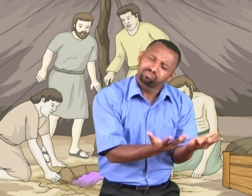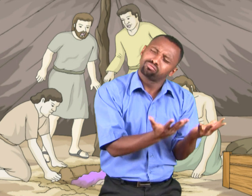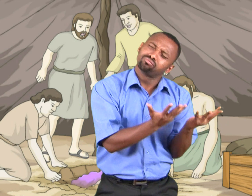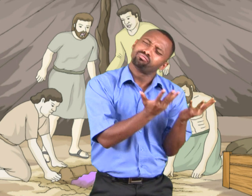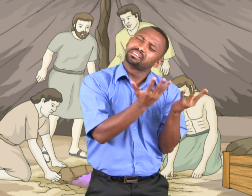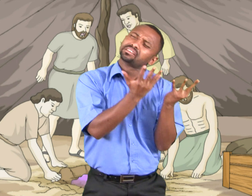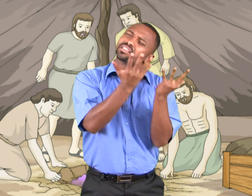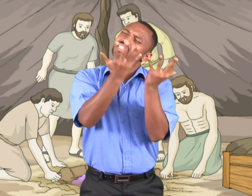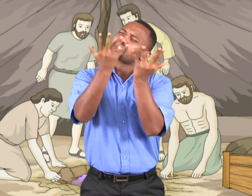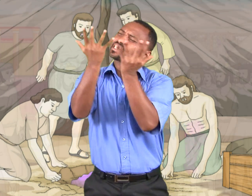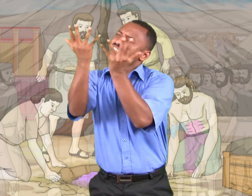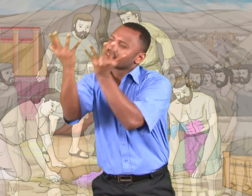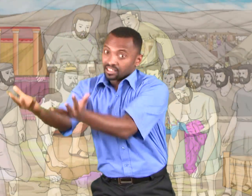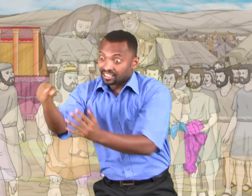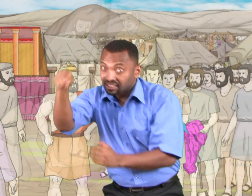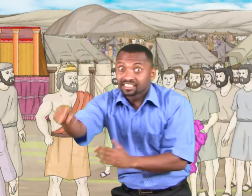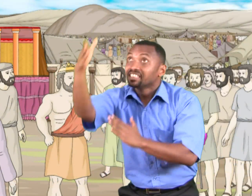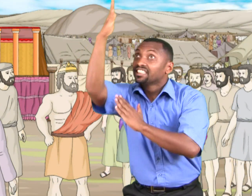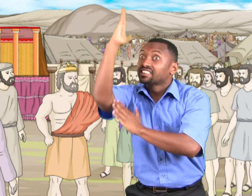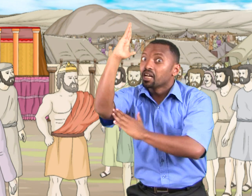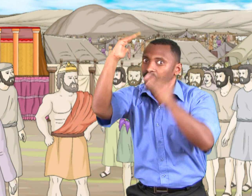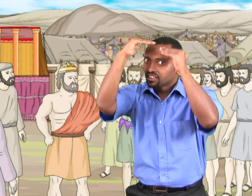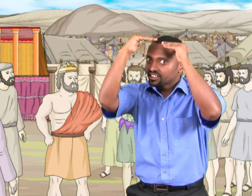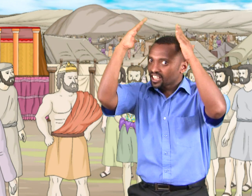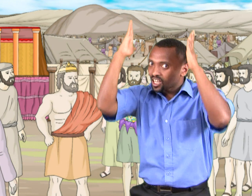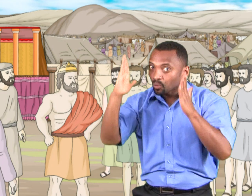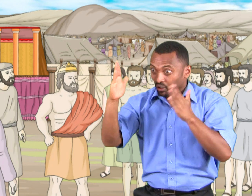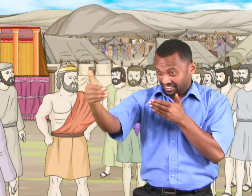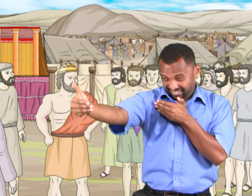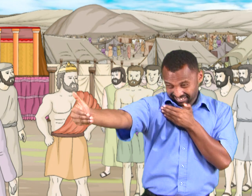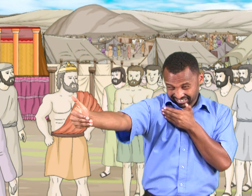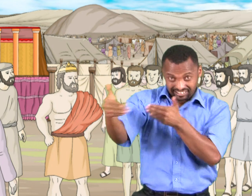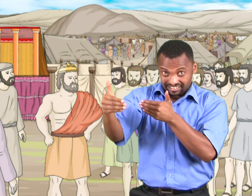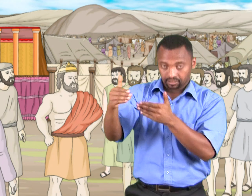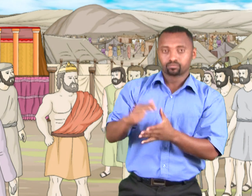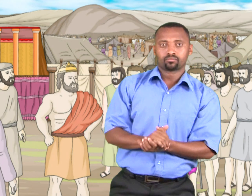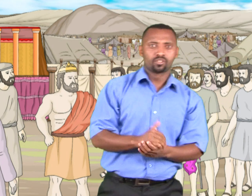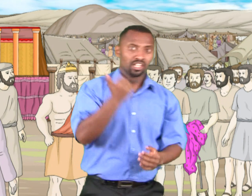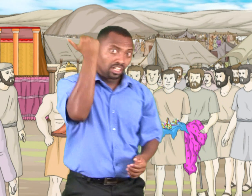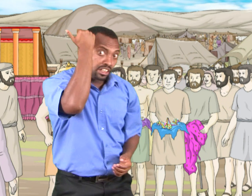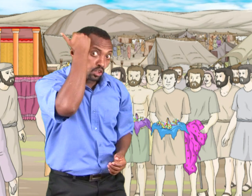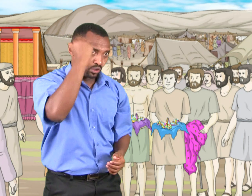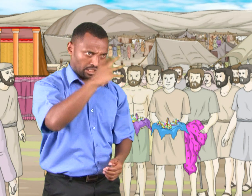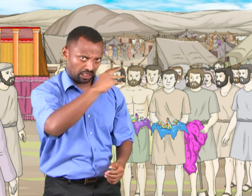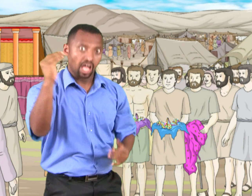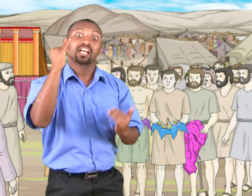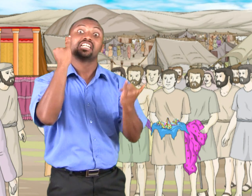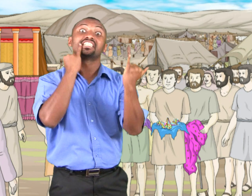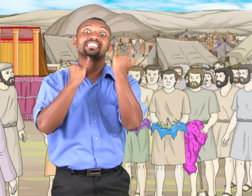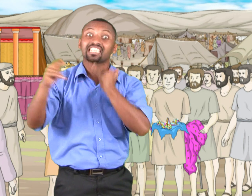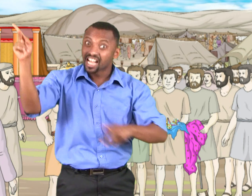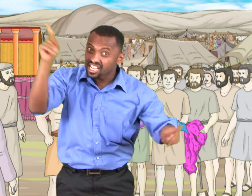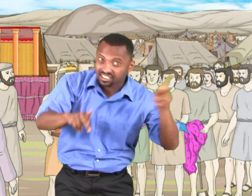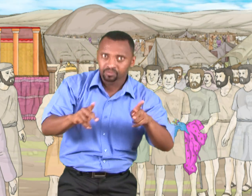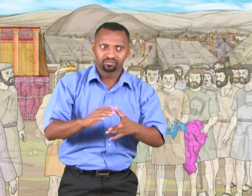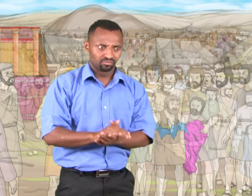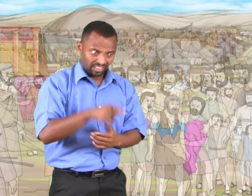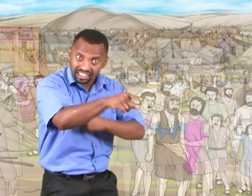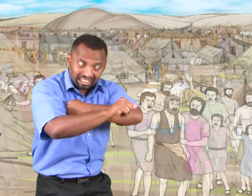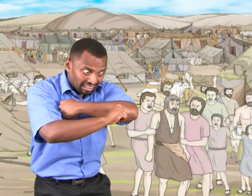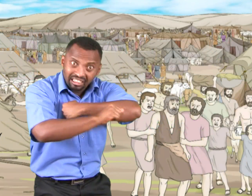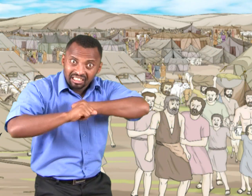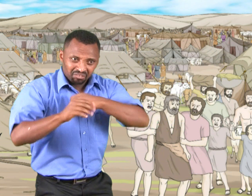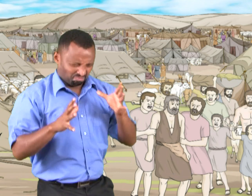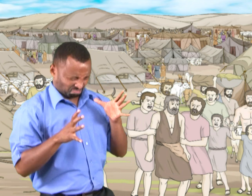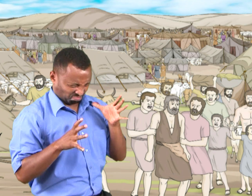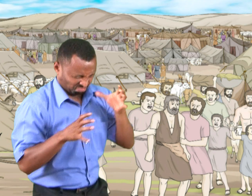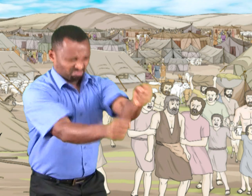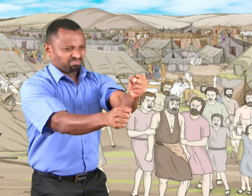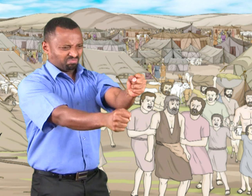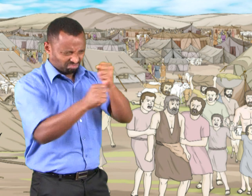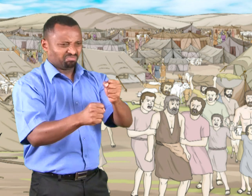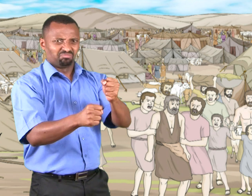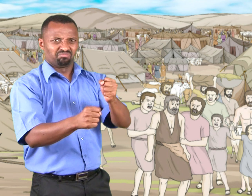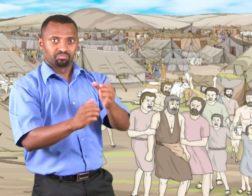They took the things from inside the tent, brought them to Joshua and all the Israelites, and spread them out before the LORD.